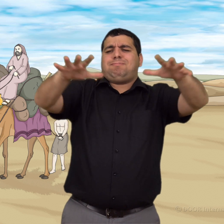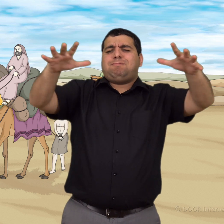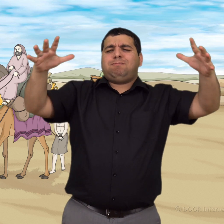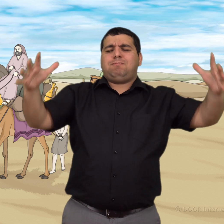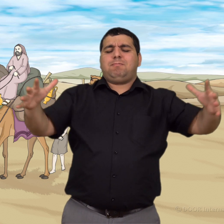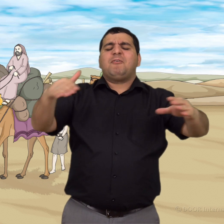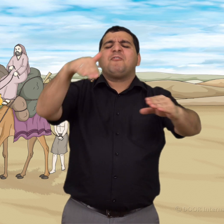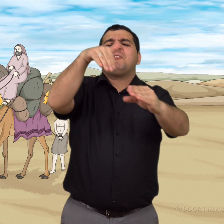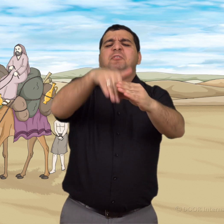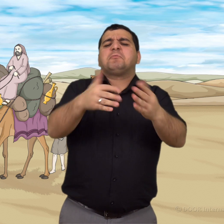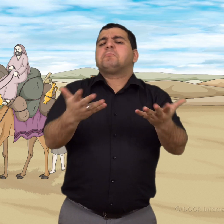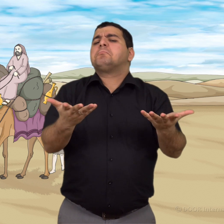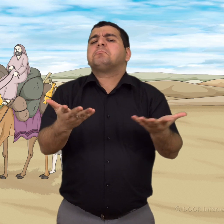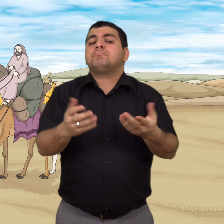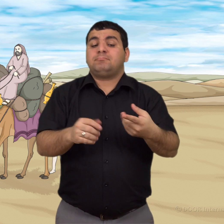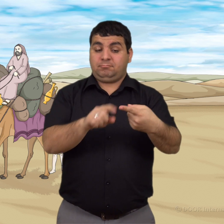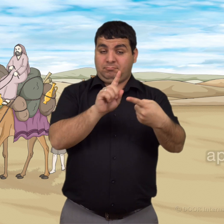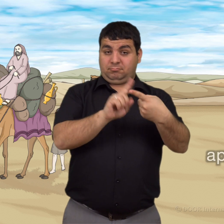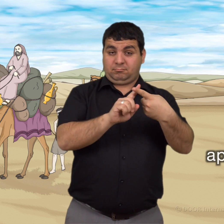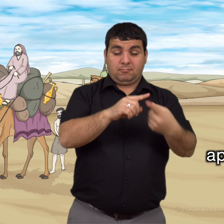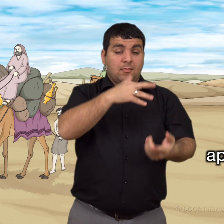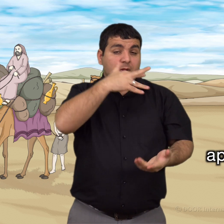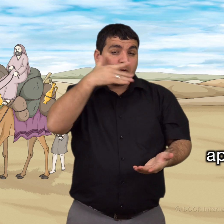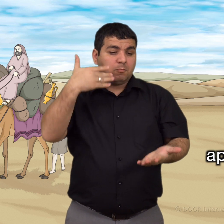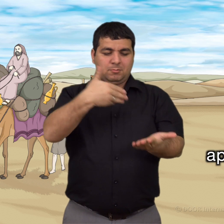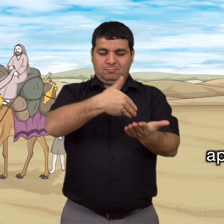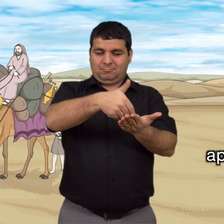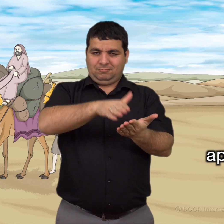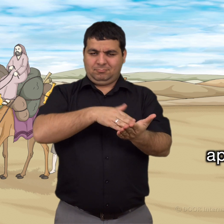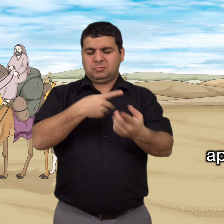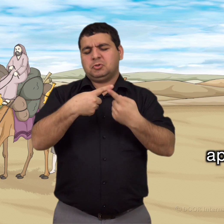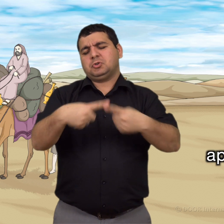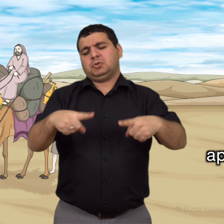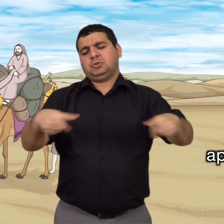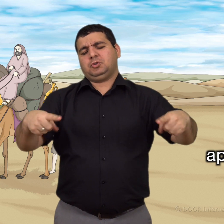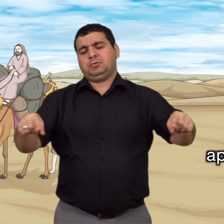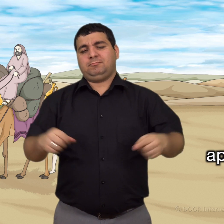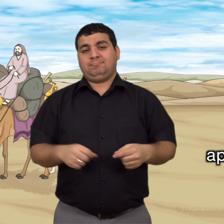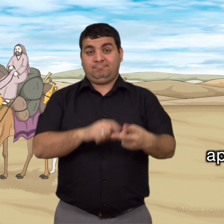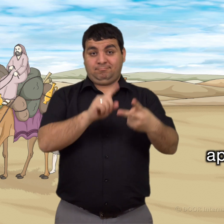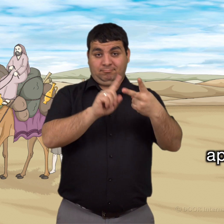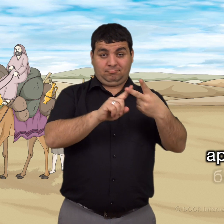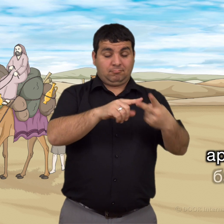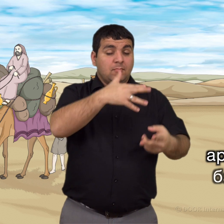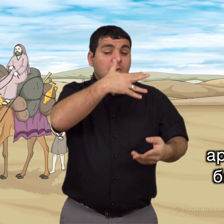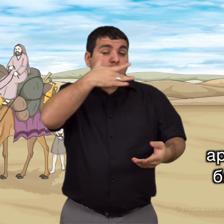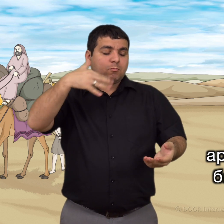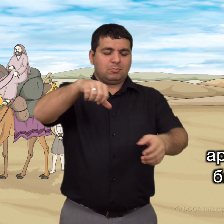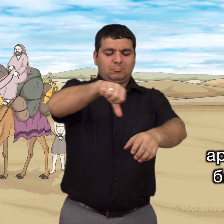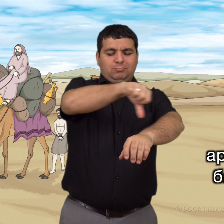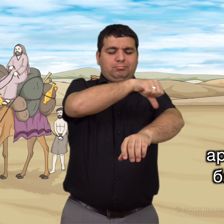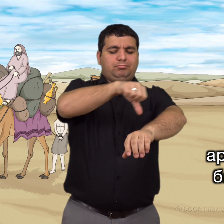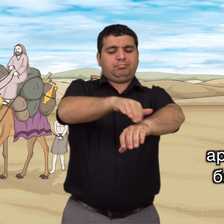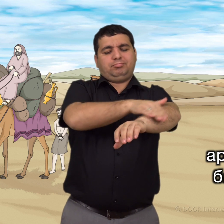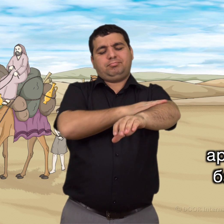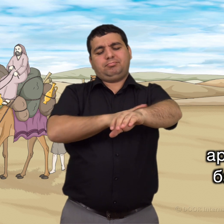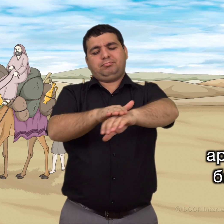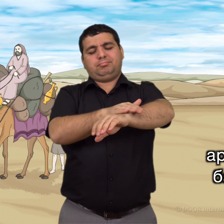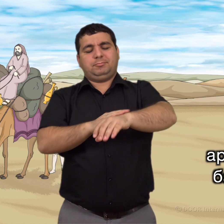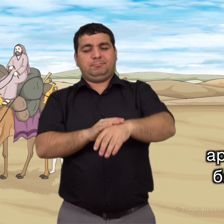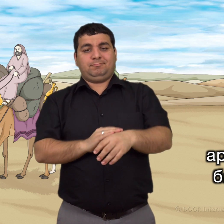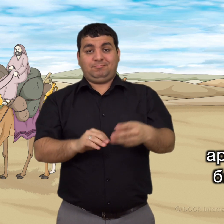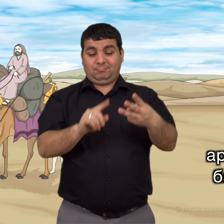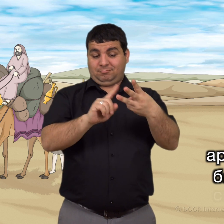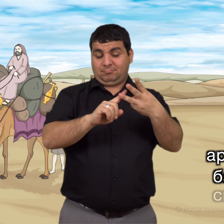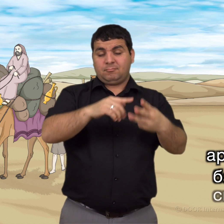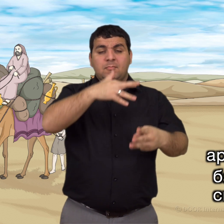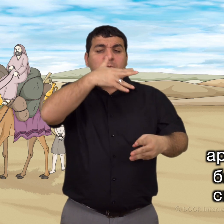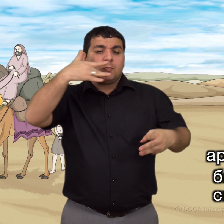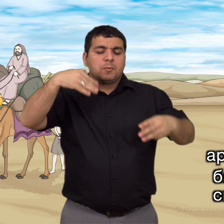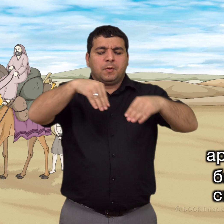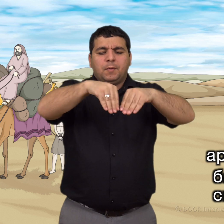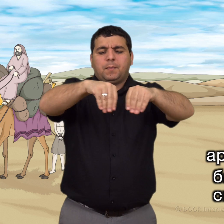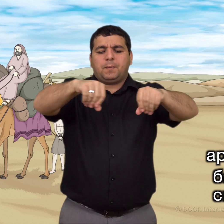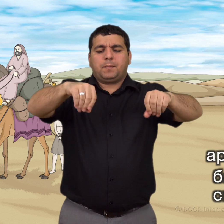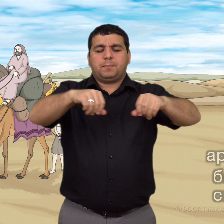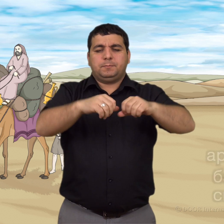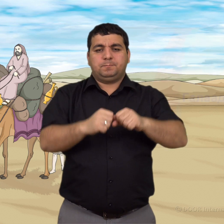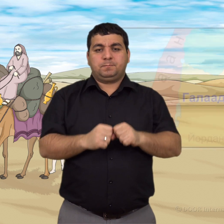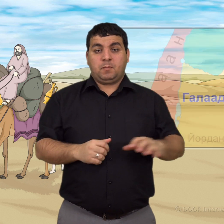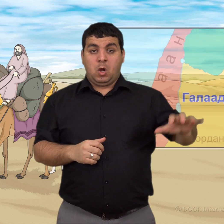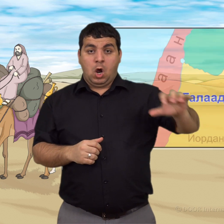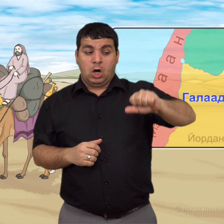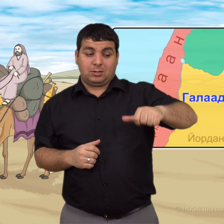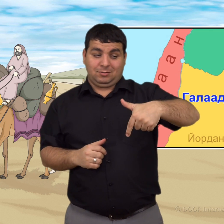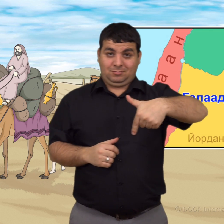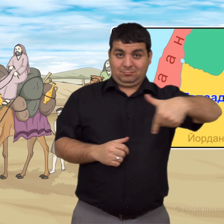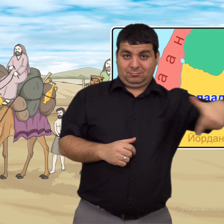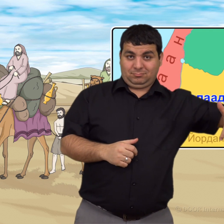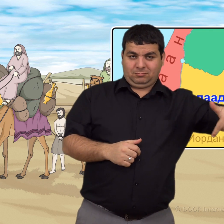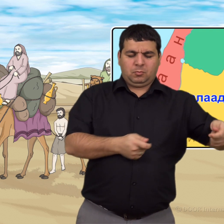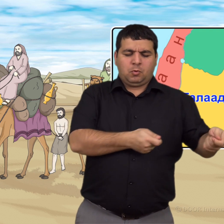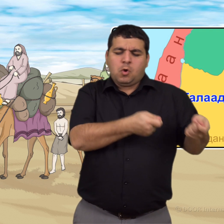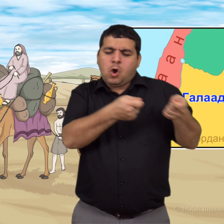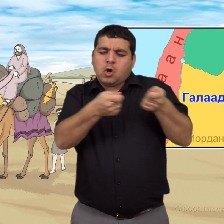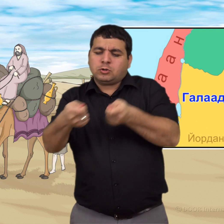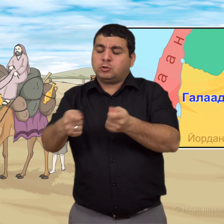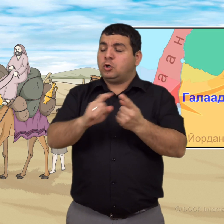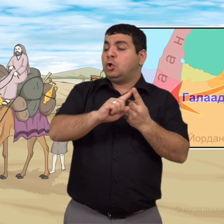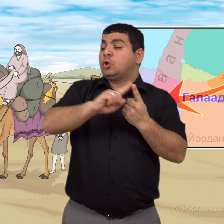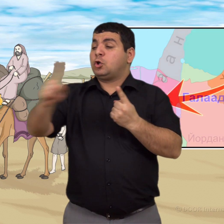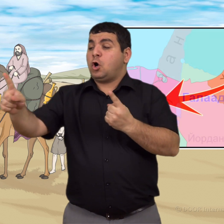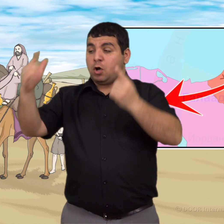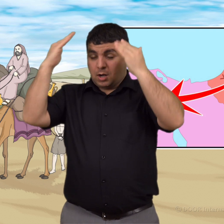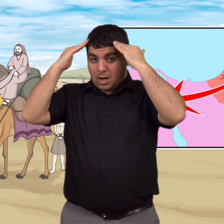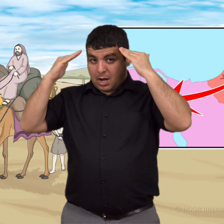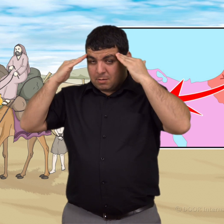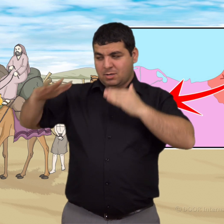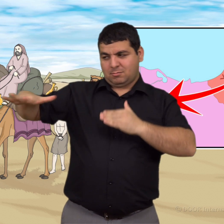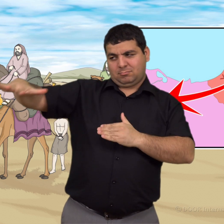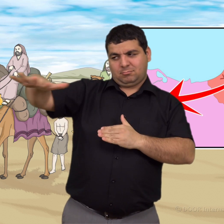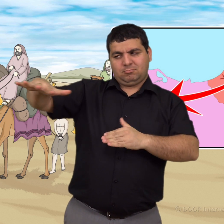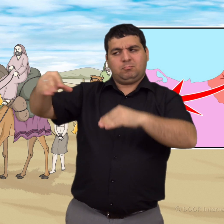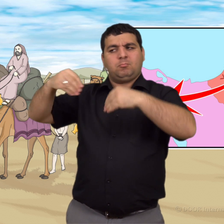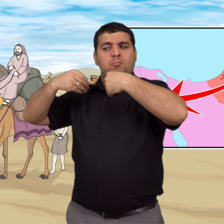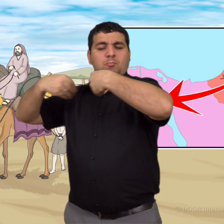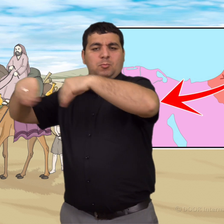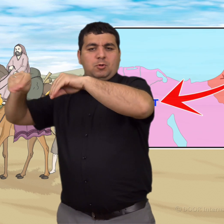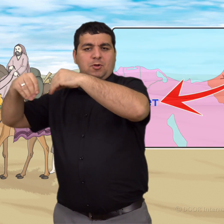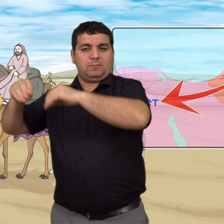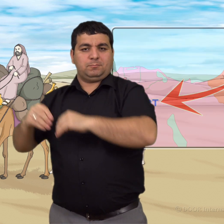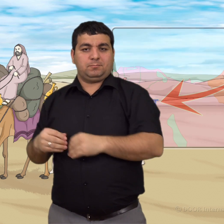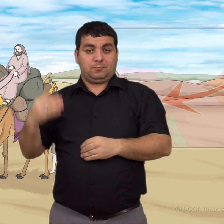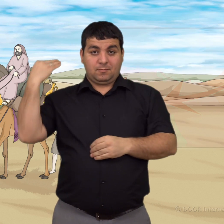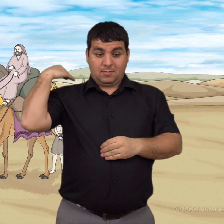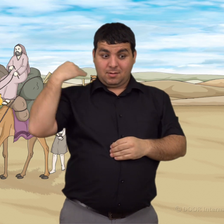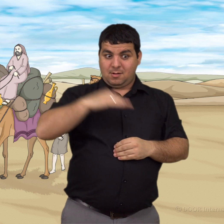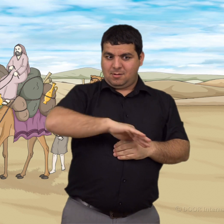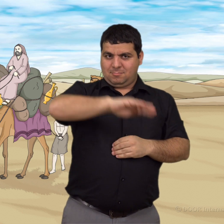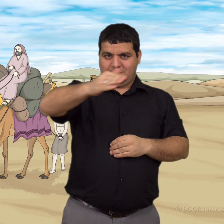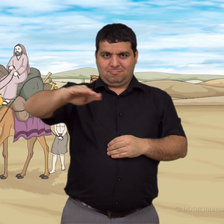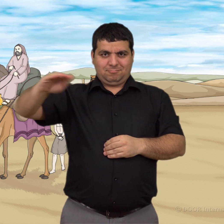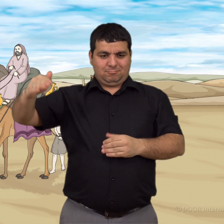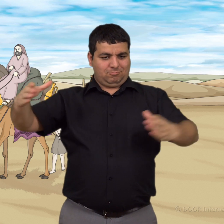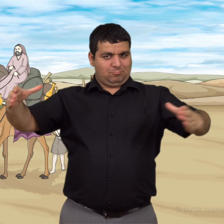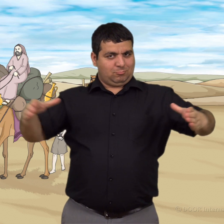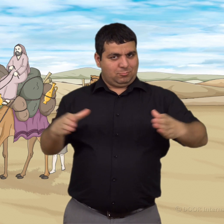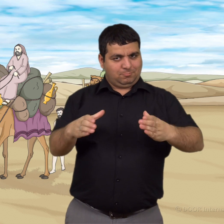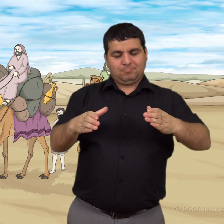Their camels were carrying spices, balm, and myrrh on their way down to Egypt.